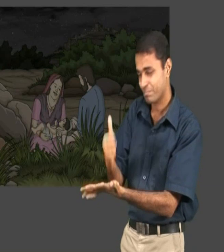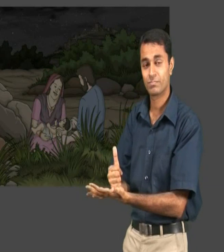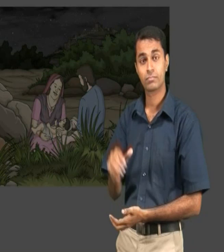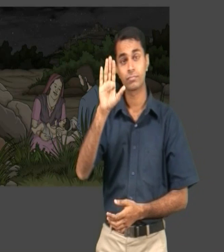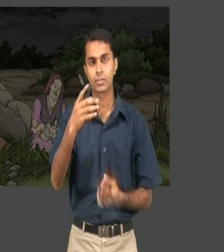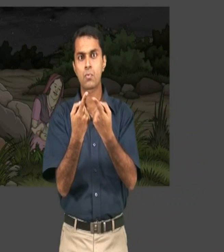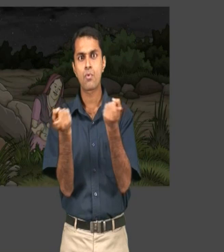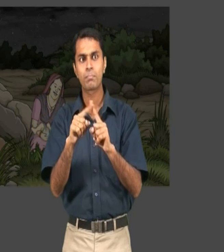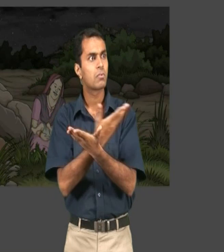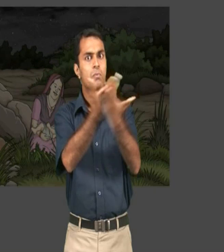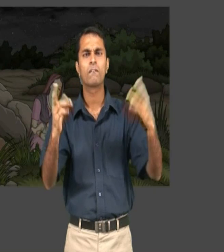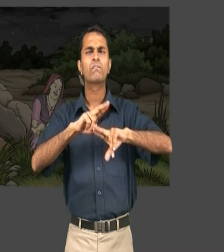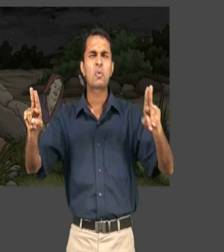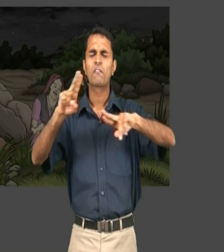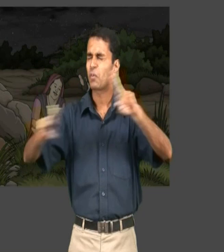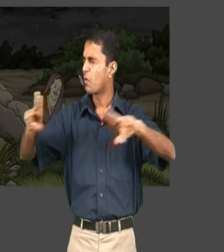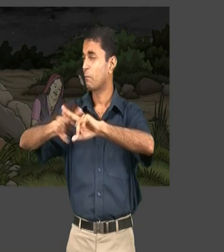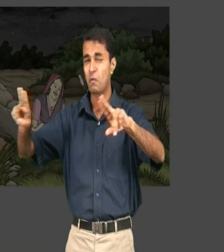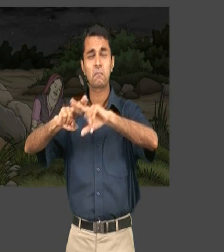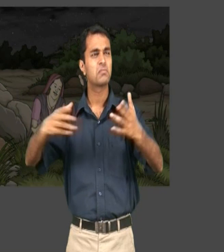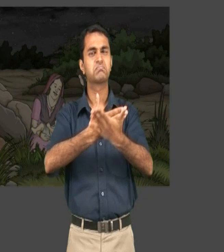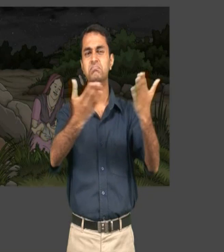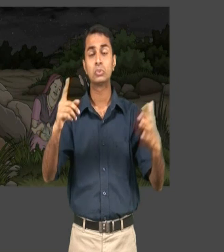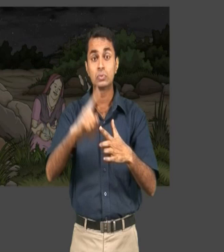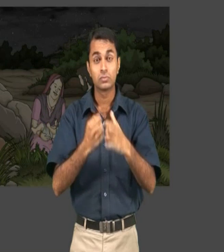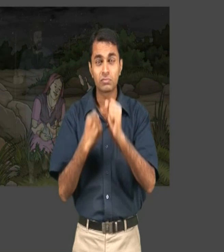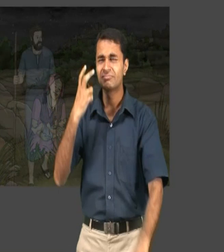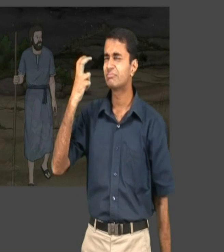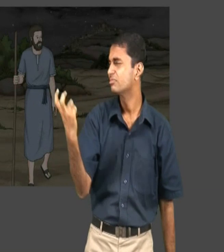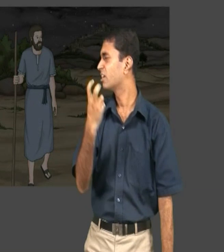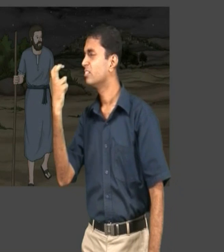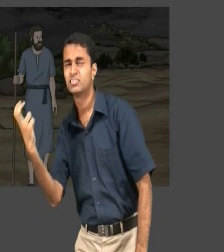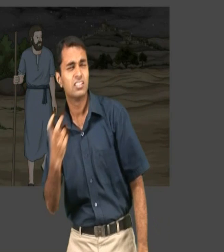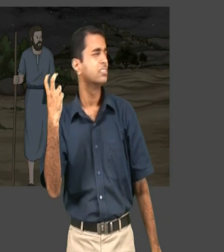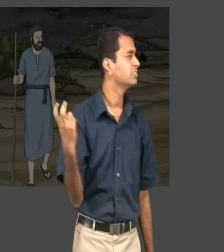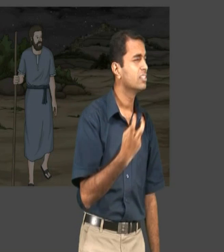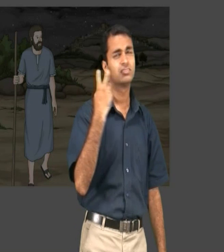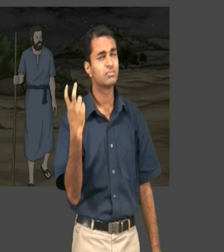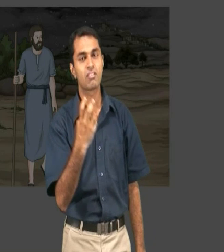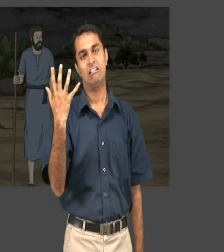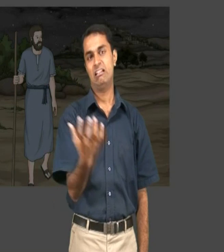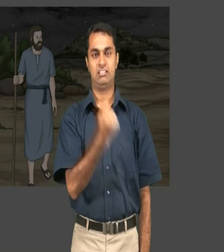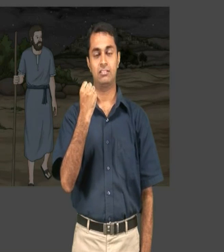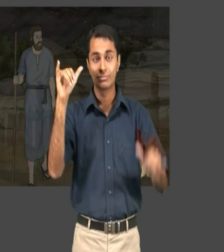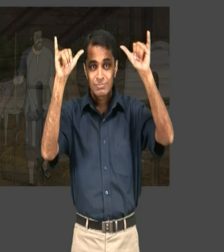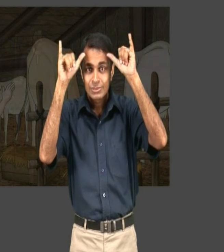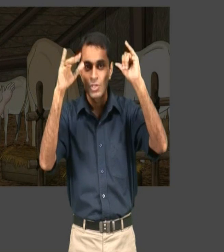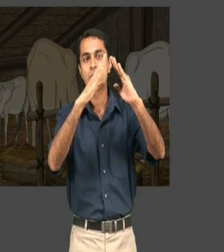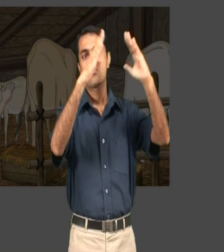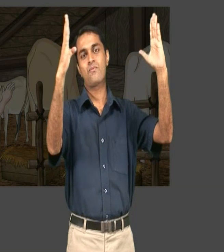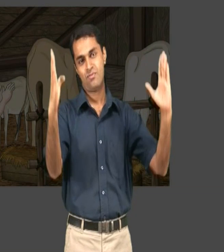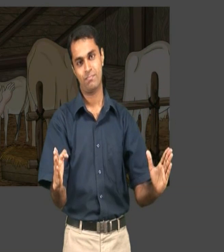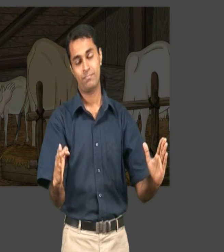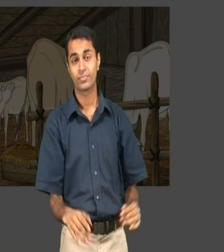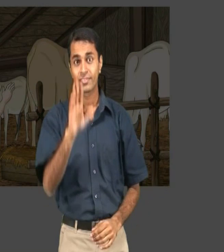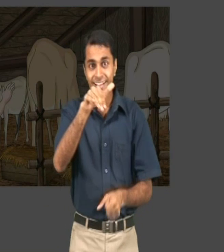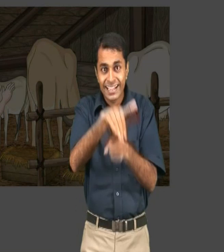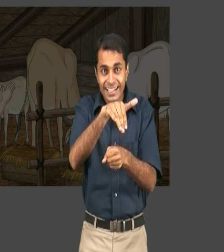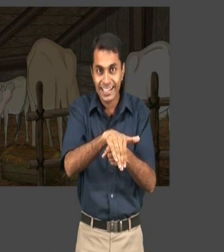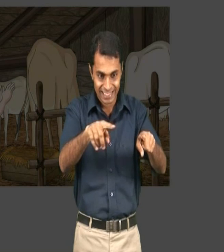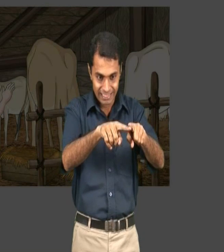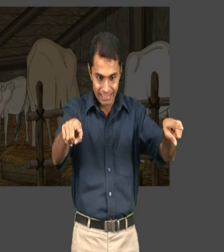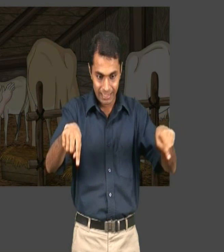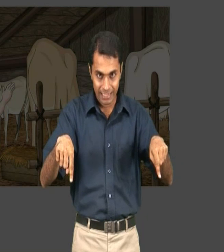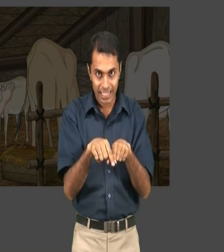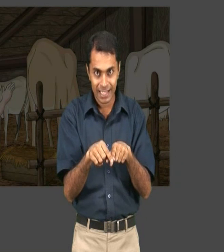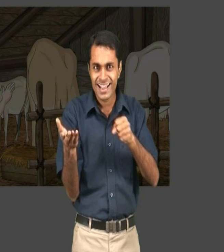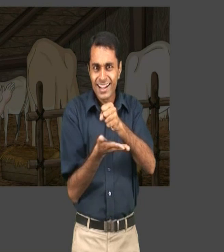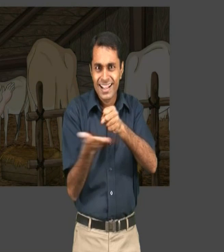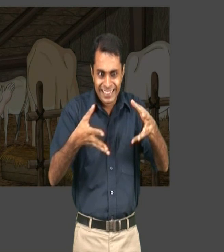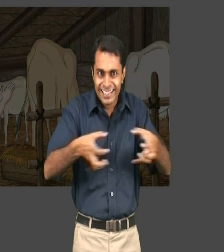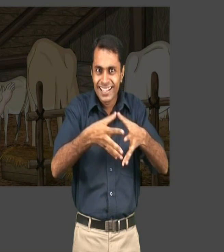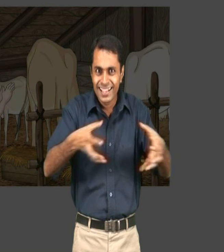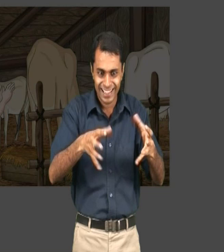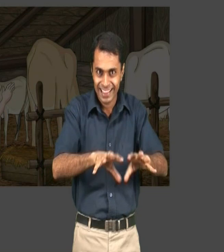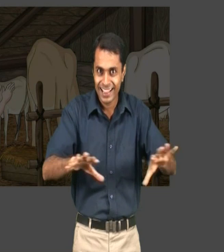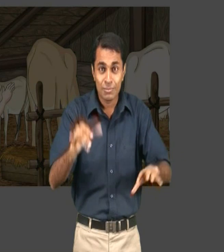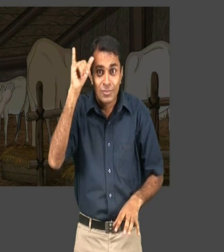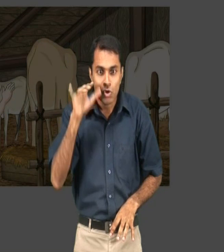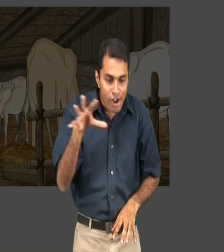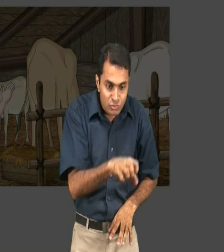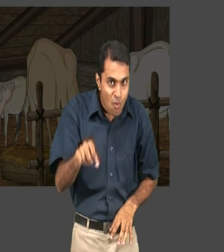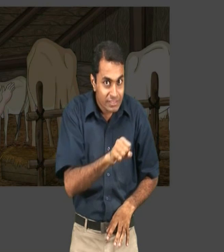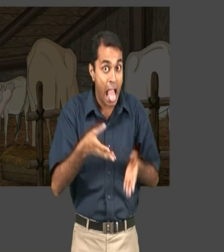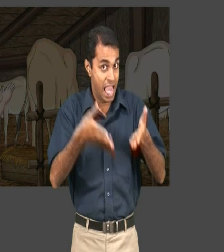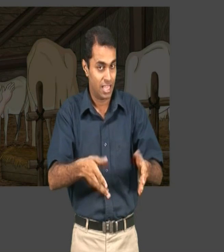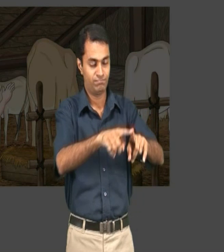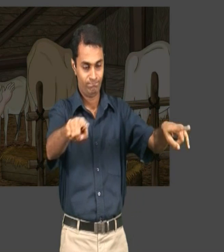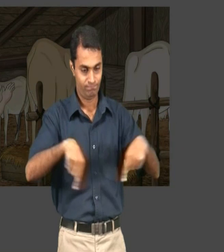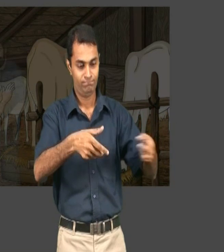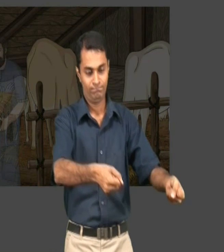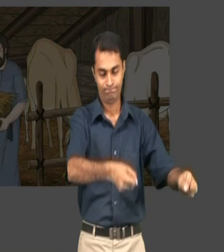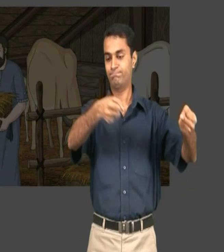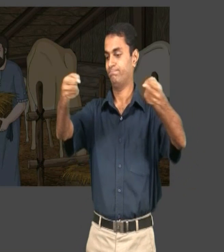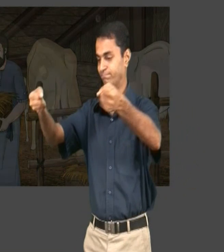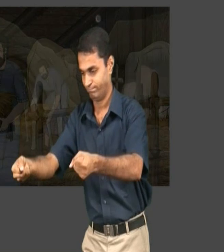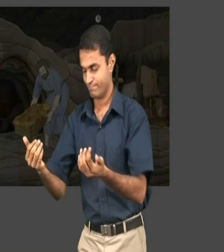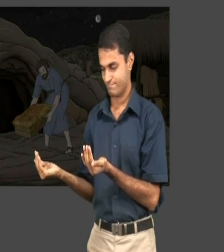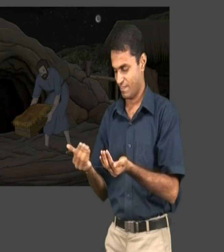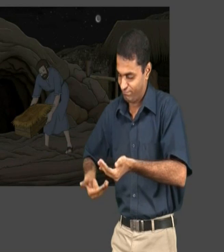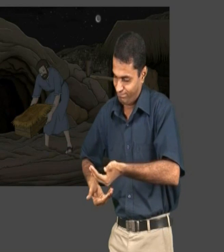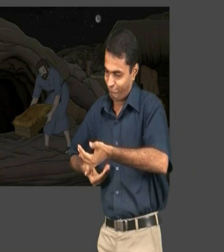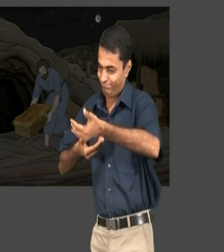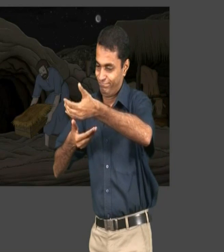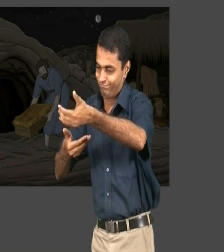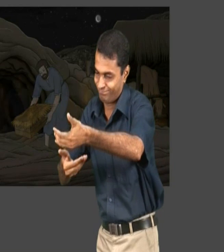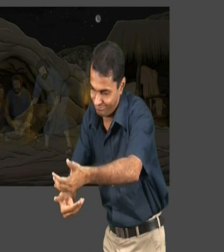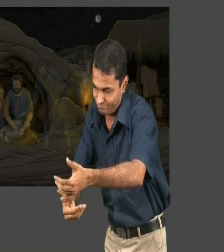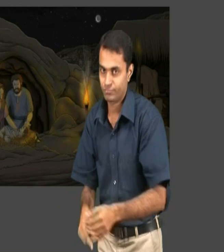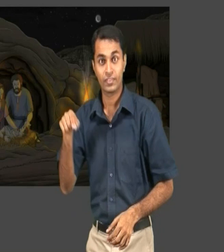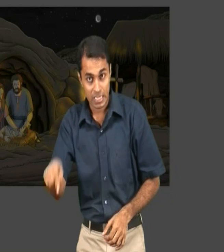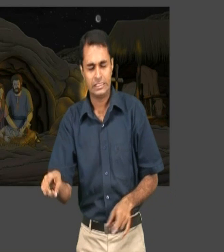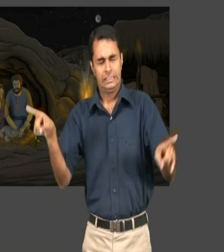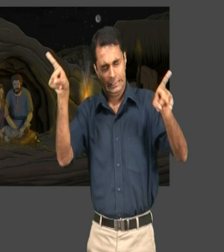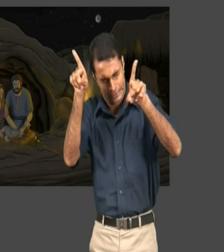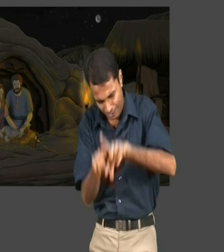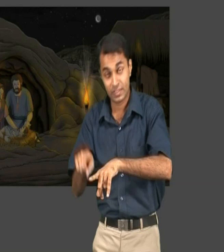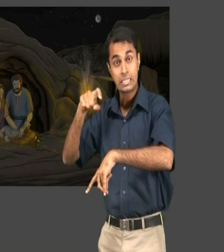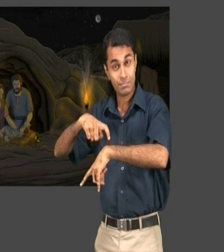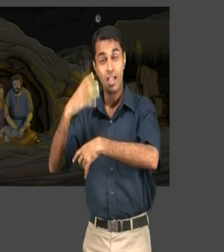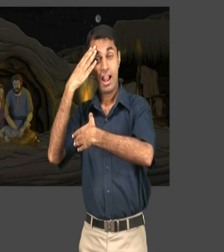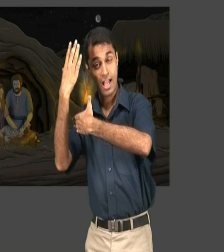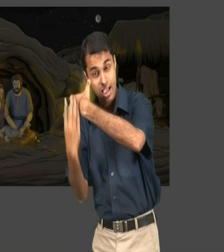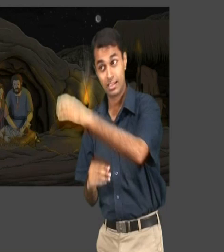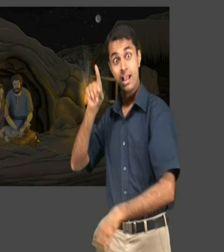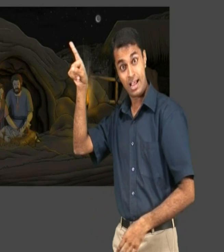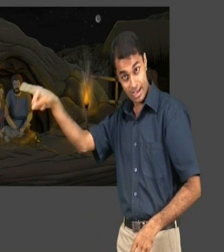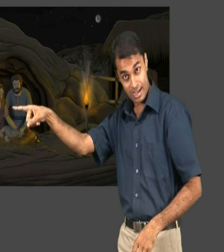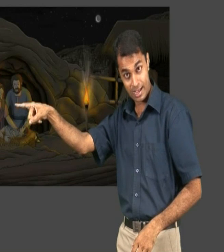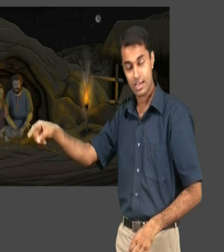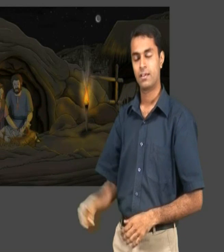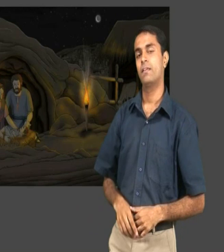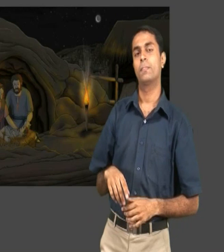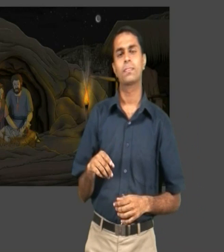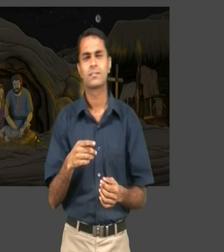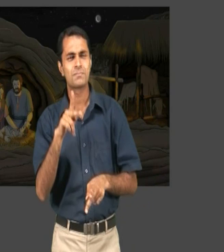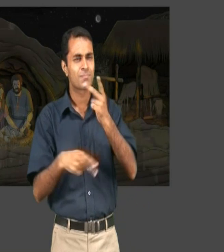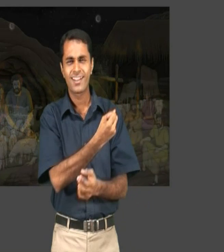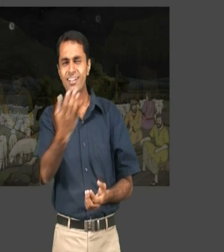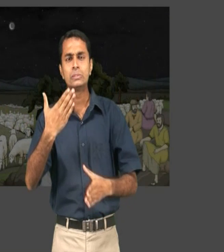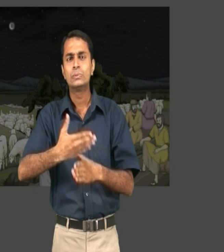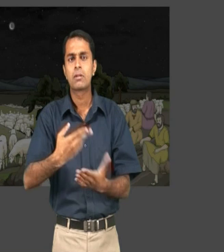She wrapped Him in swaddling cloths and laid Him in a manger, because there was no room for them in the inn.